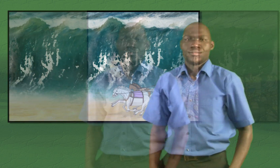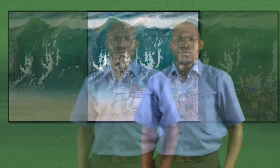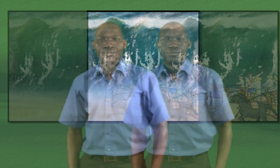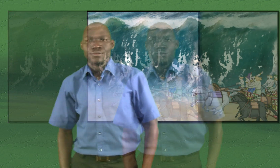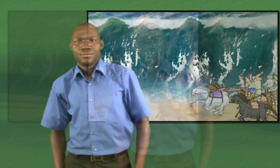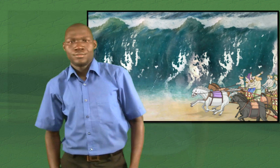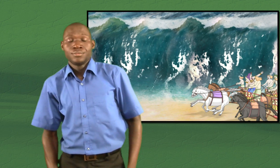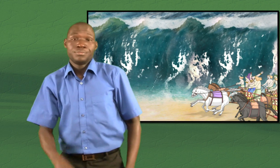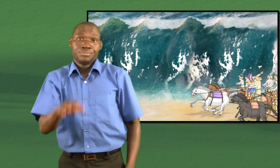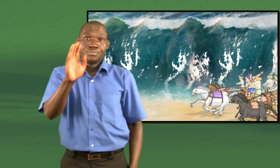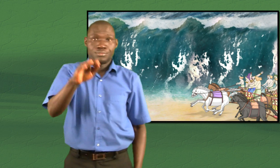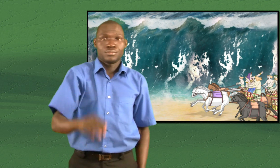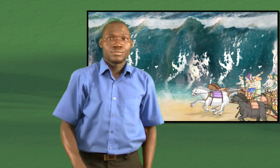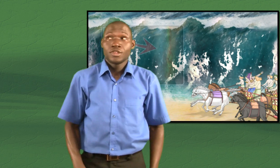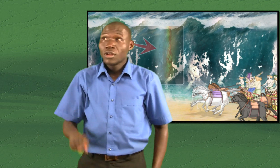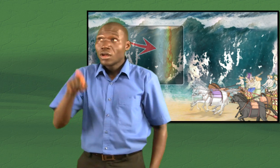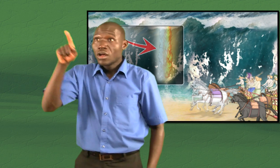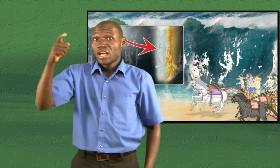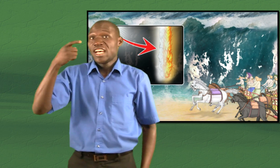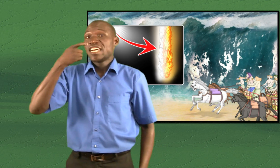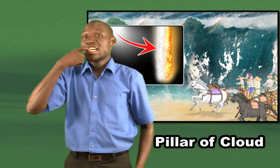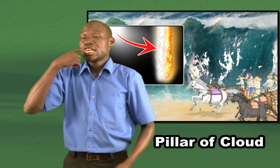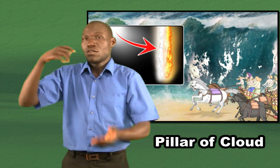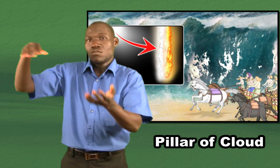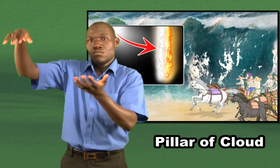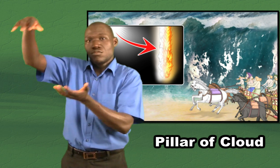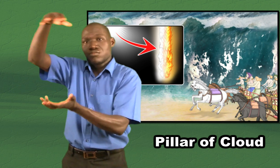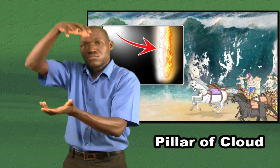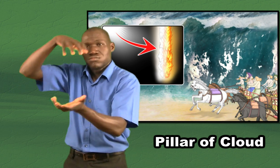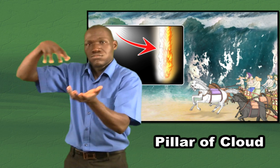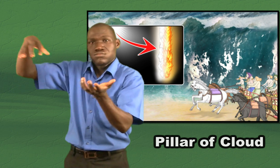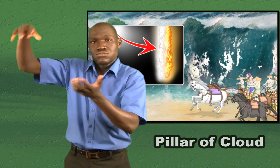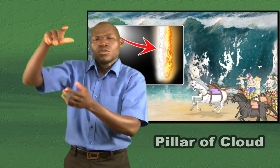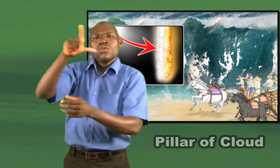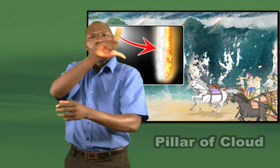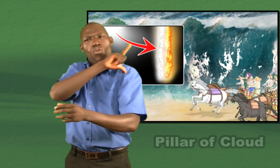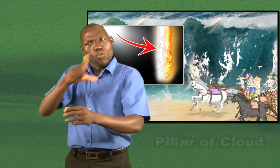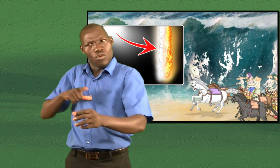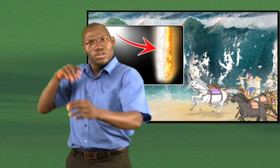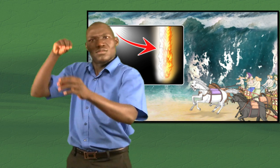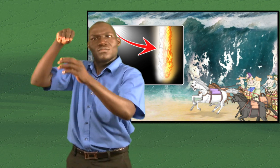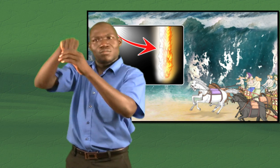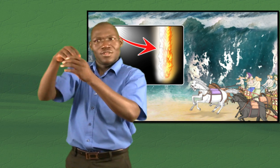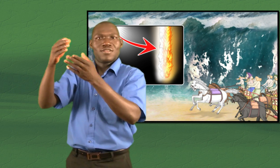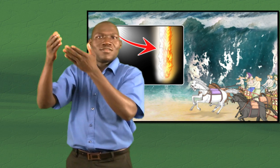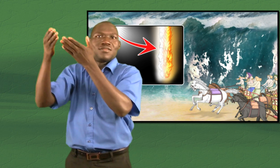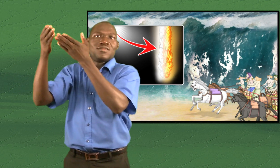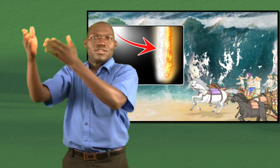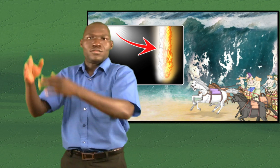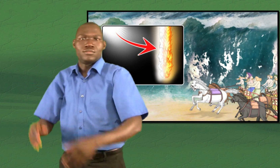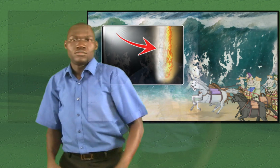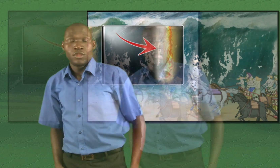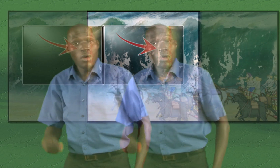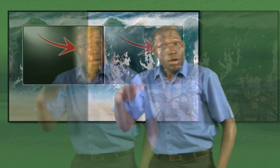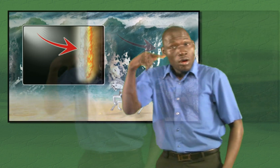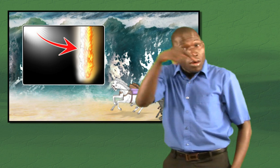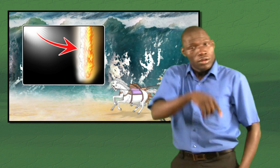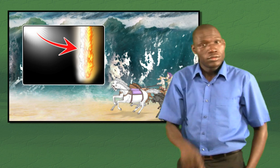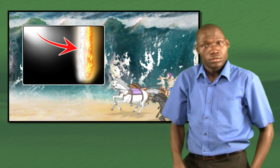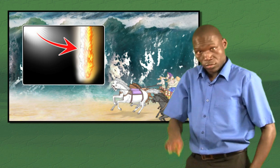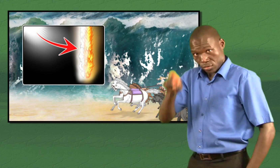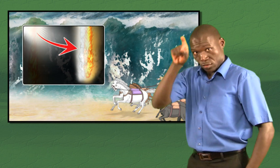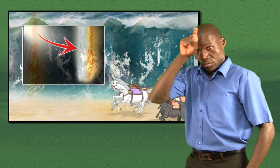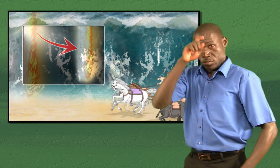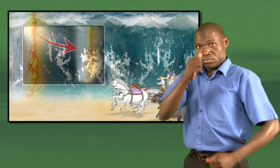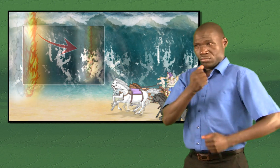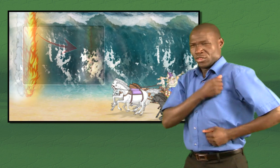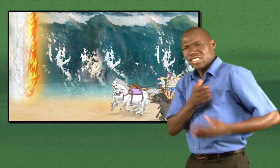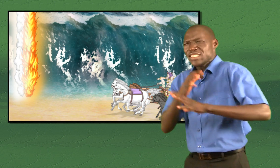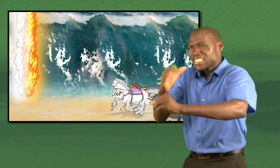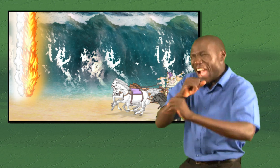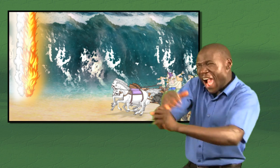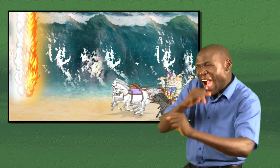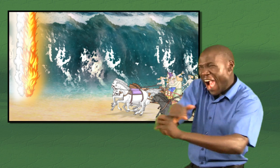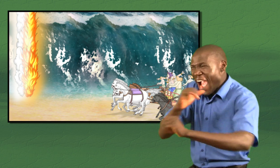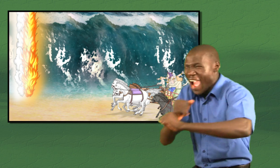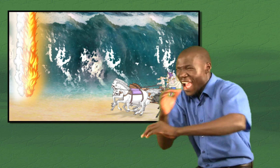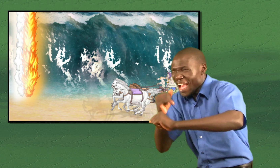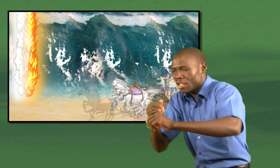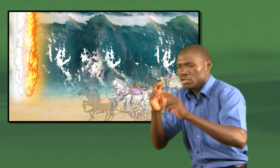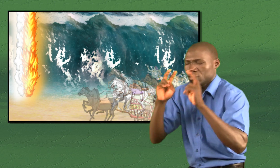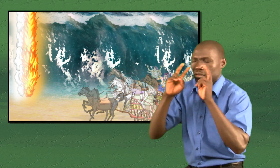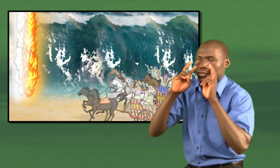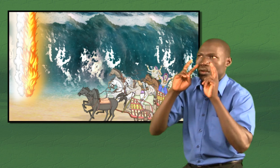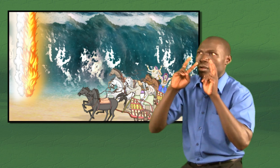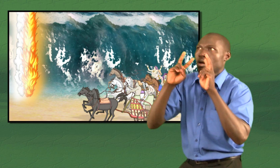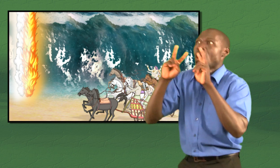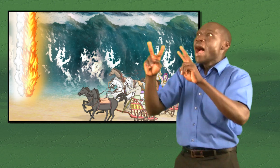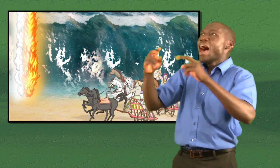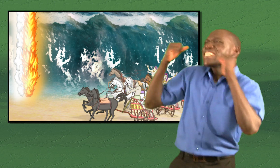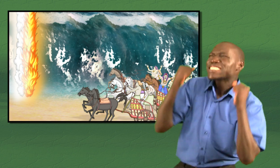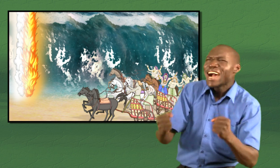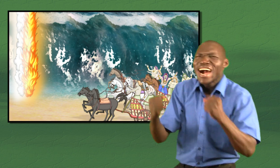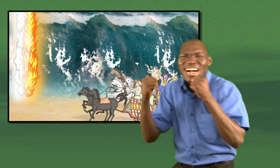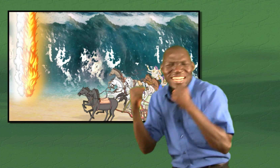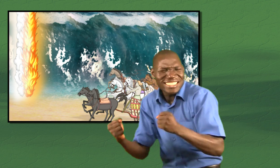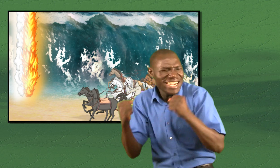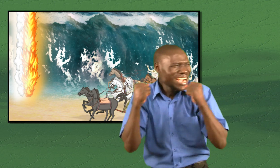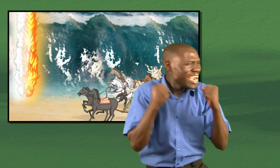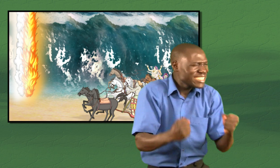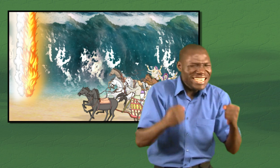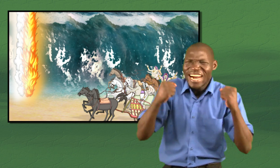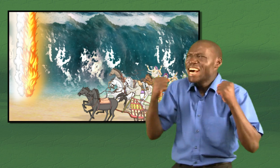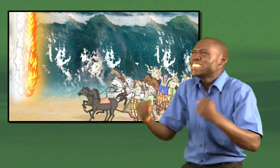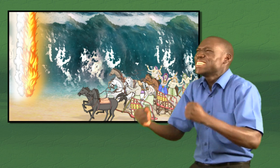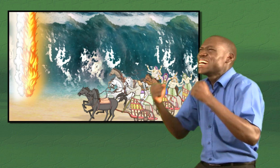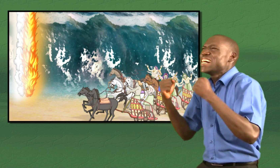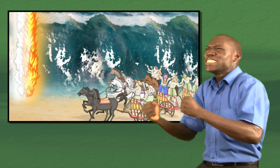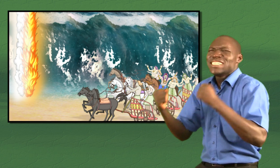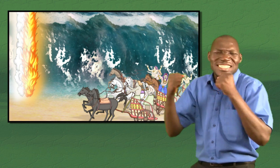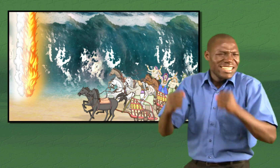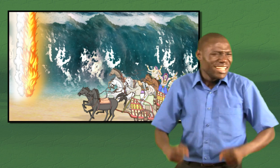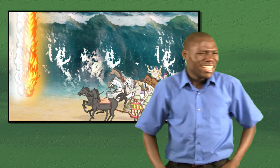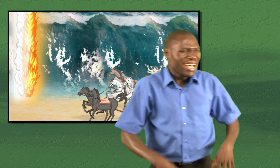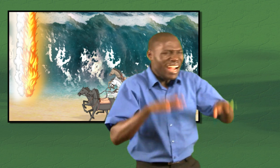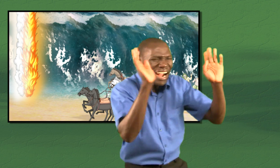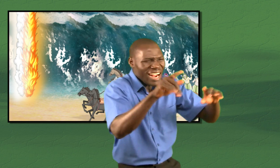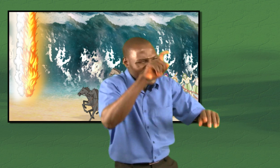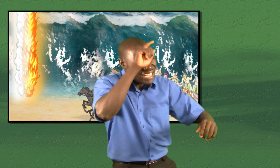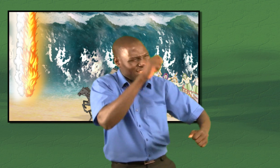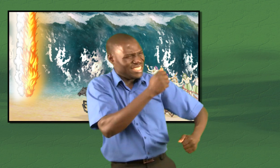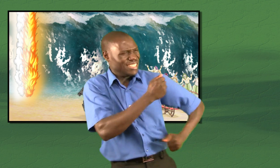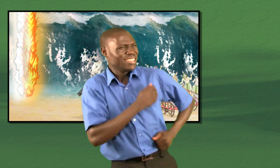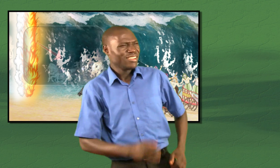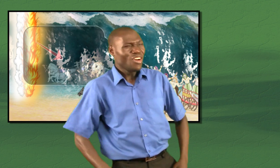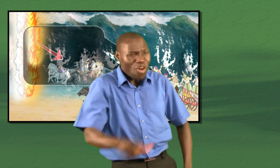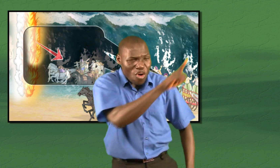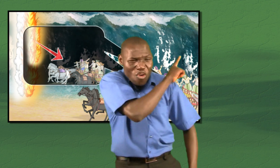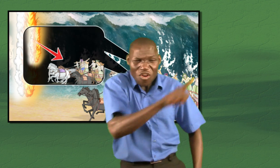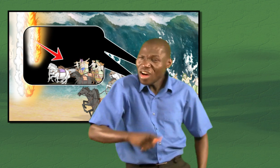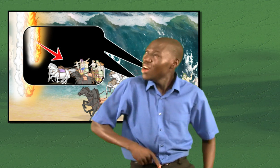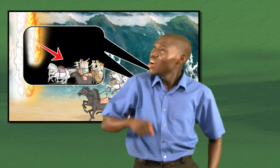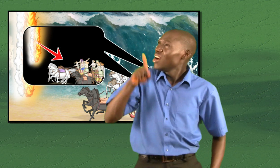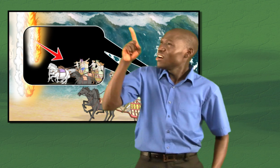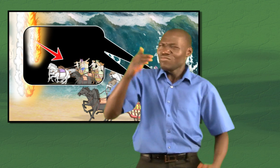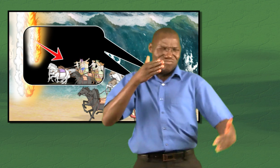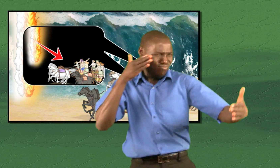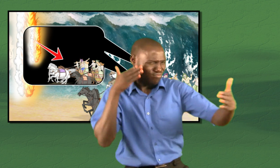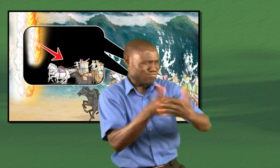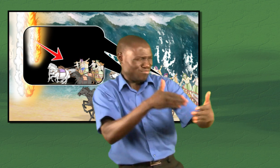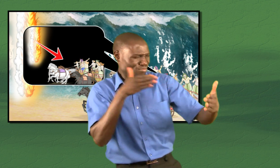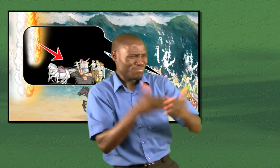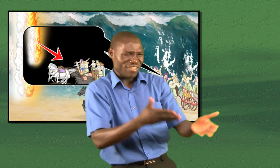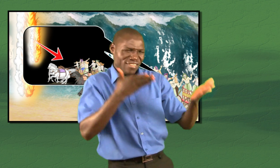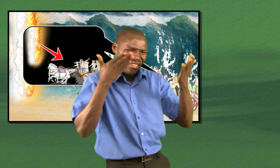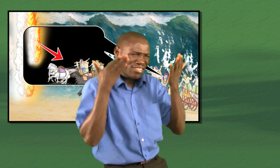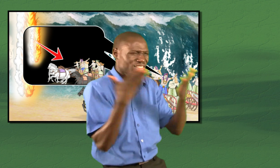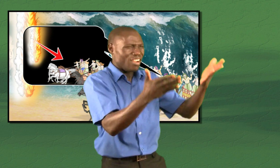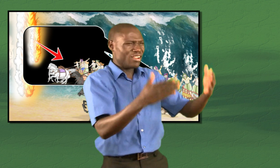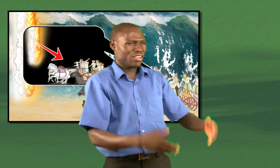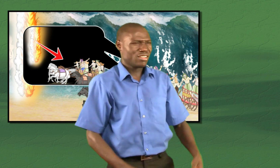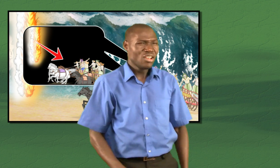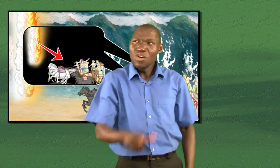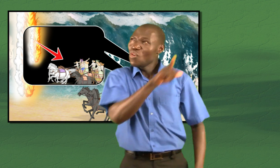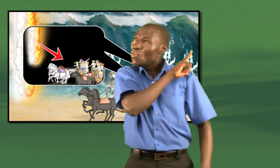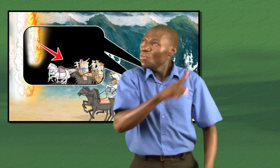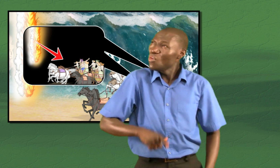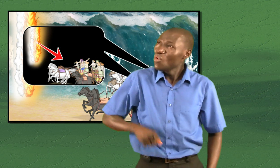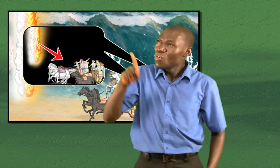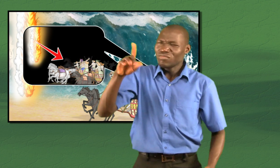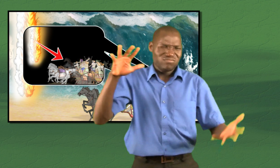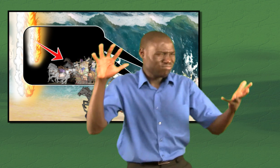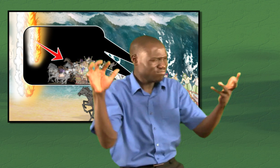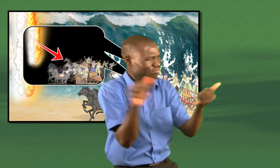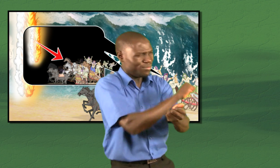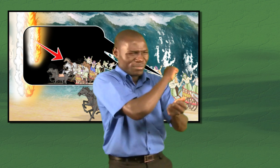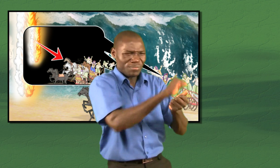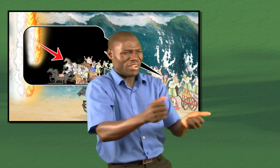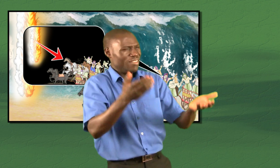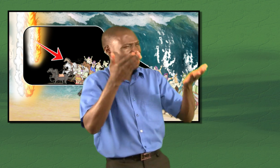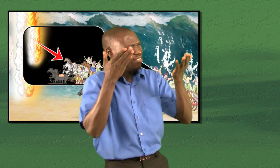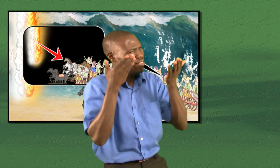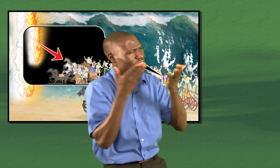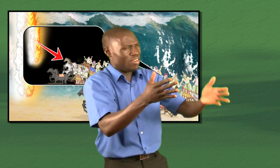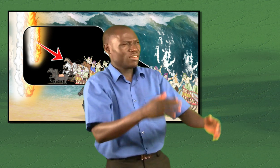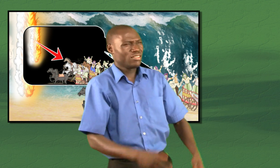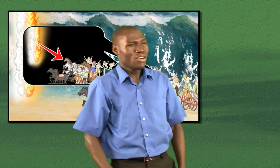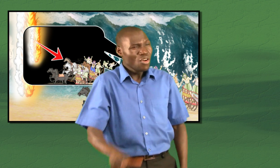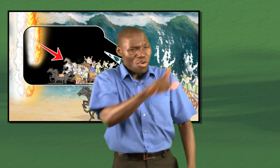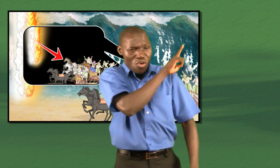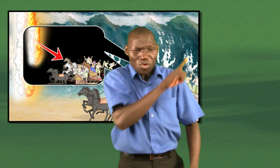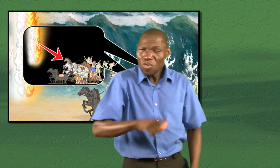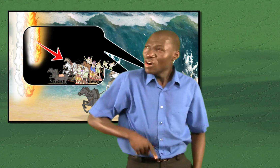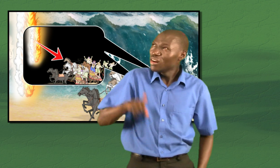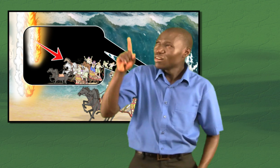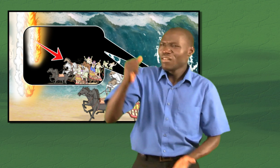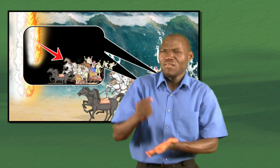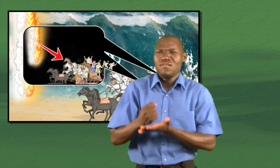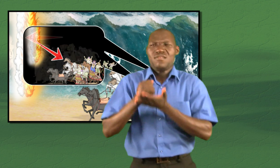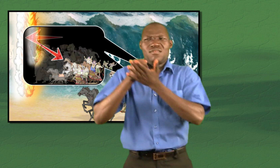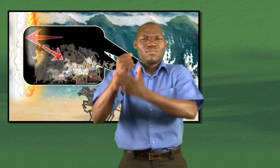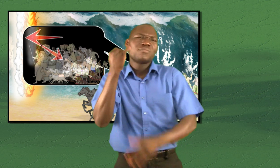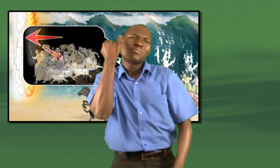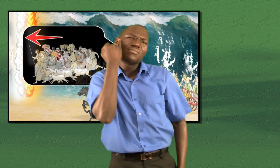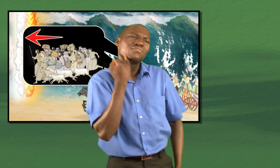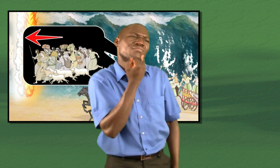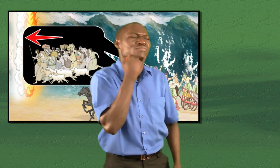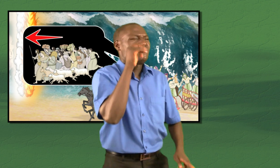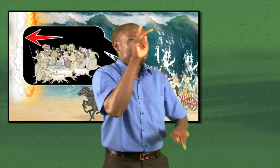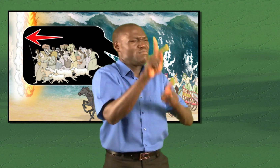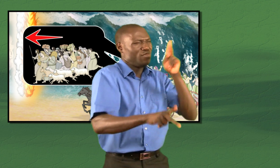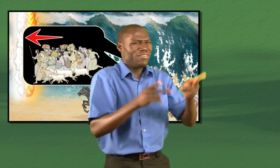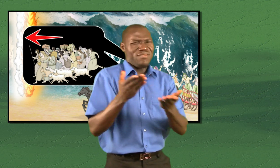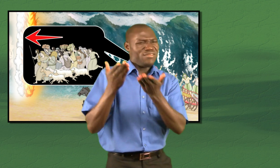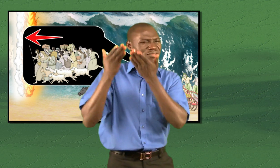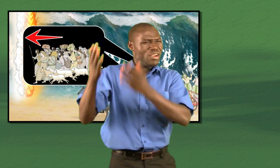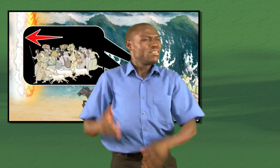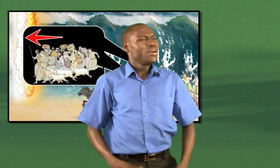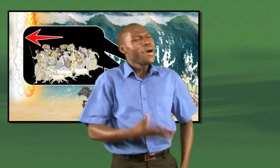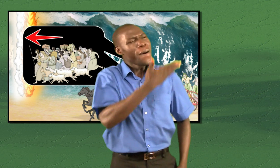At morning watch, however, the LORD looked down on the army of the Egyptians from the pillar of fire and cloud, and He threw their camp into confusion. He caused their chariot wheels to wobble, so that they had difficulty driving.